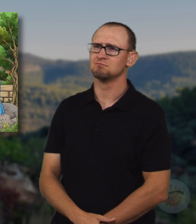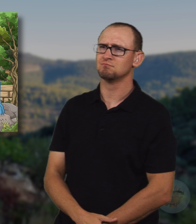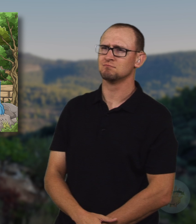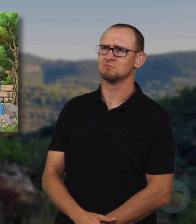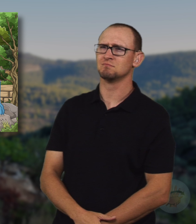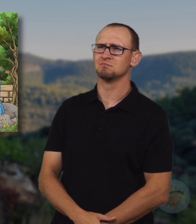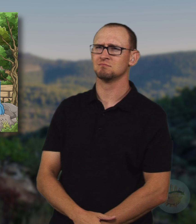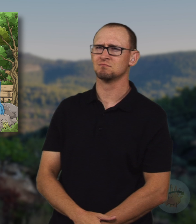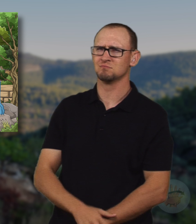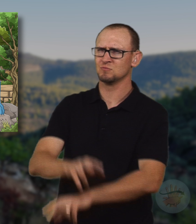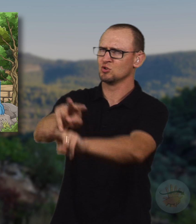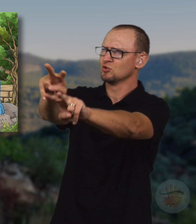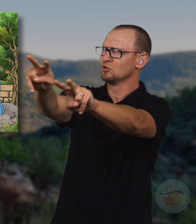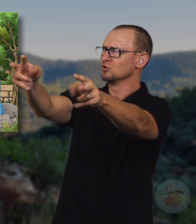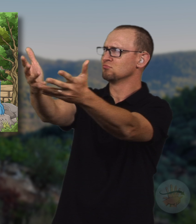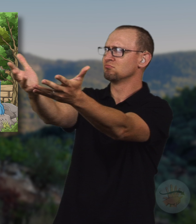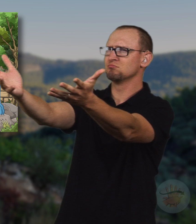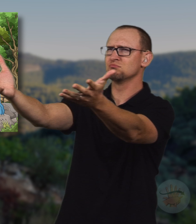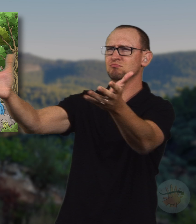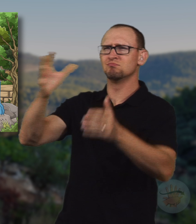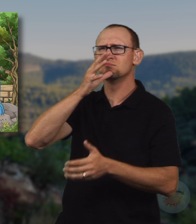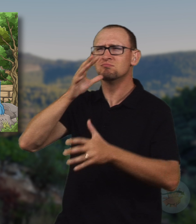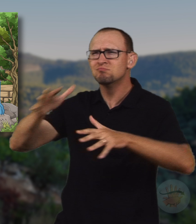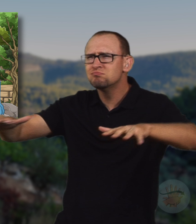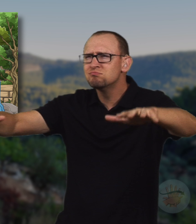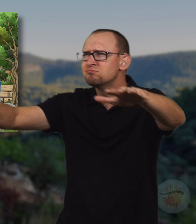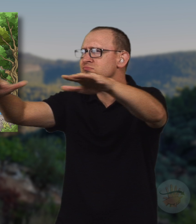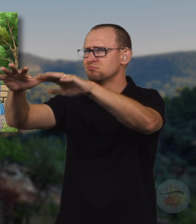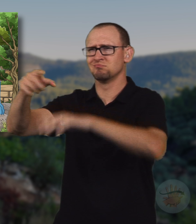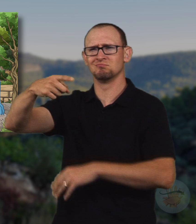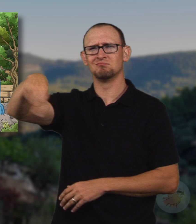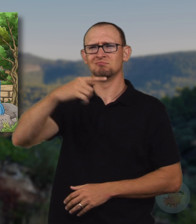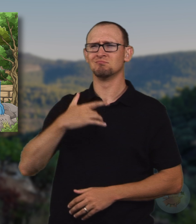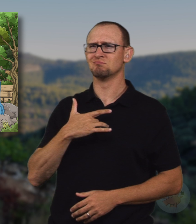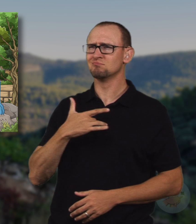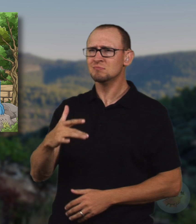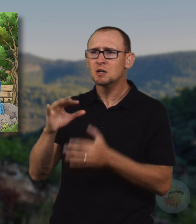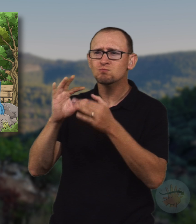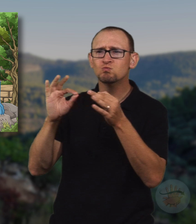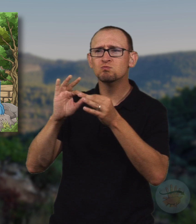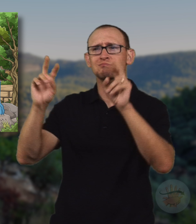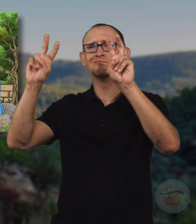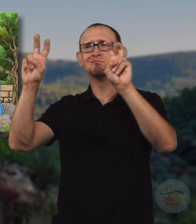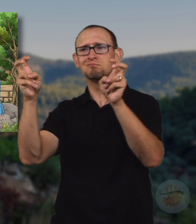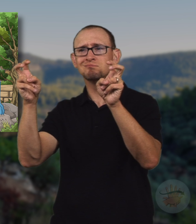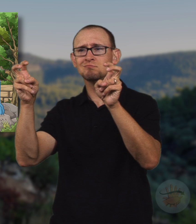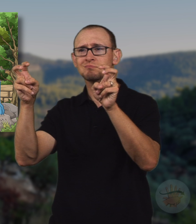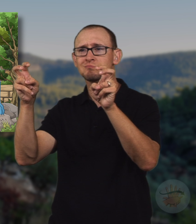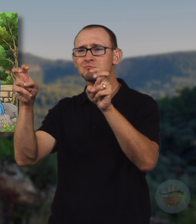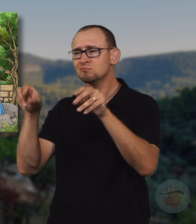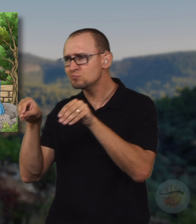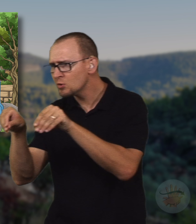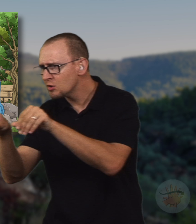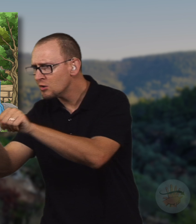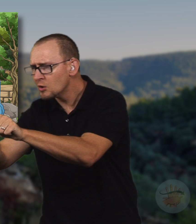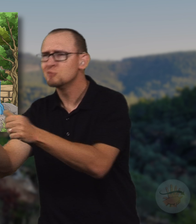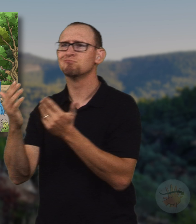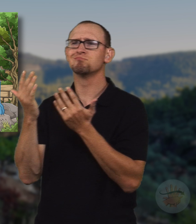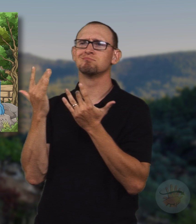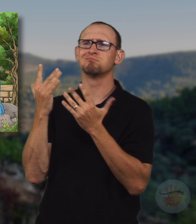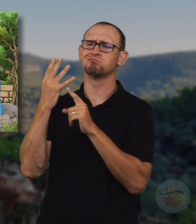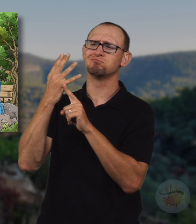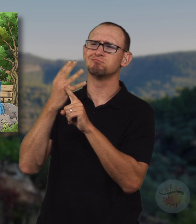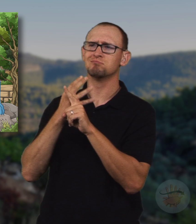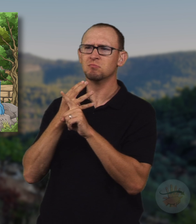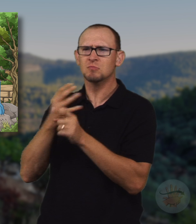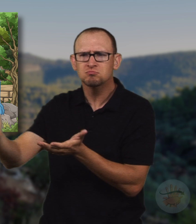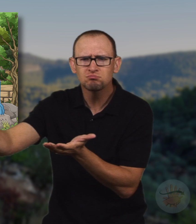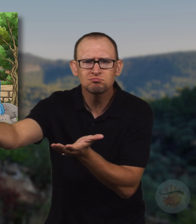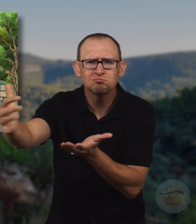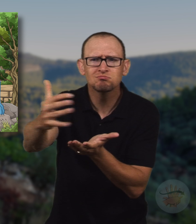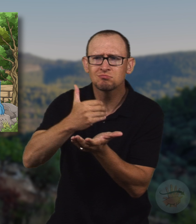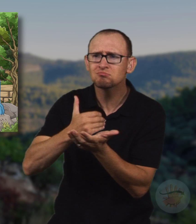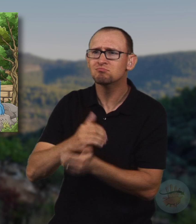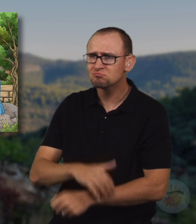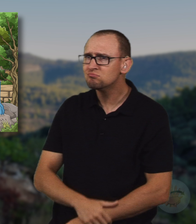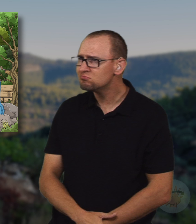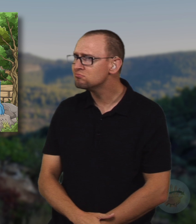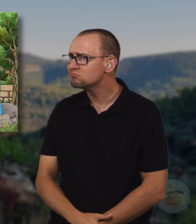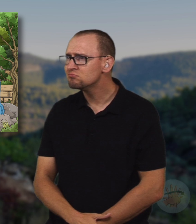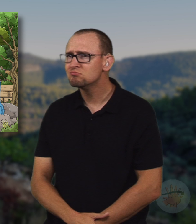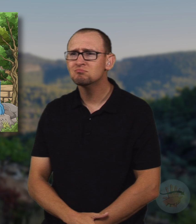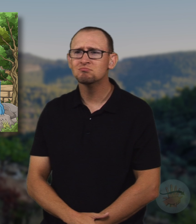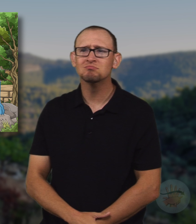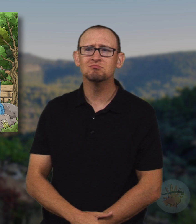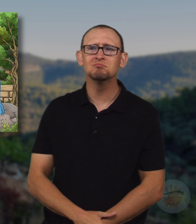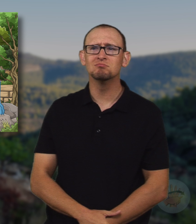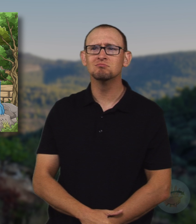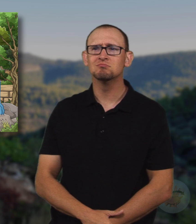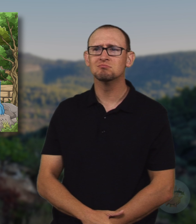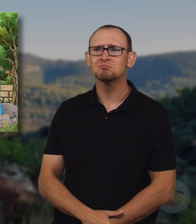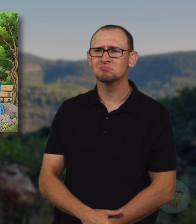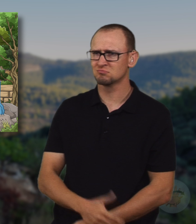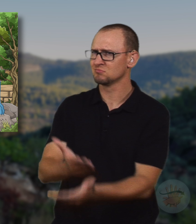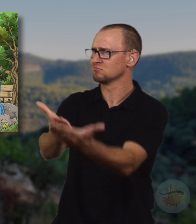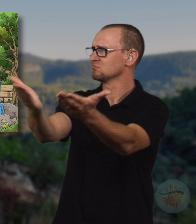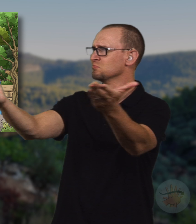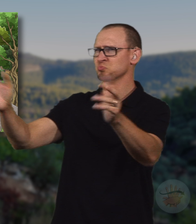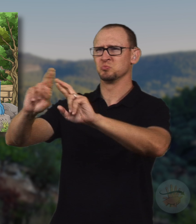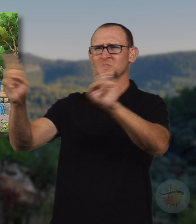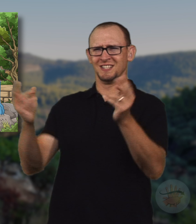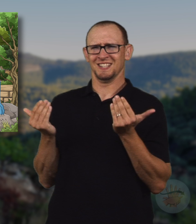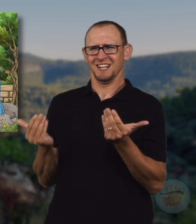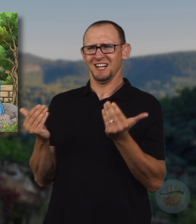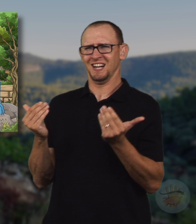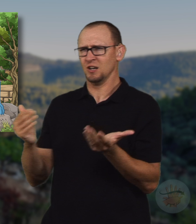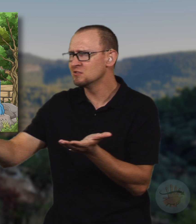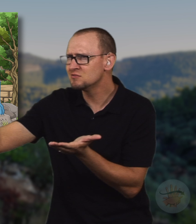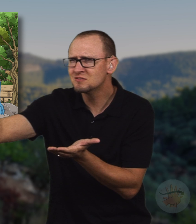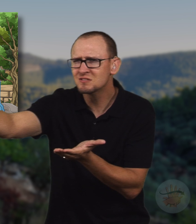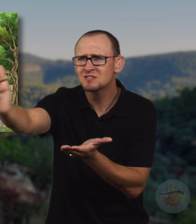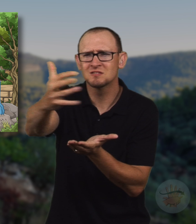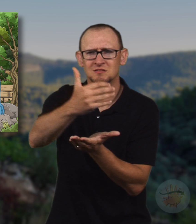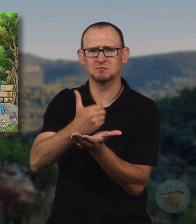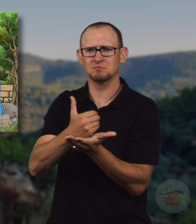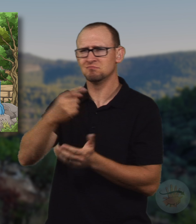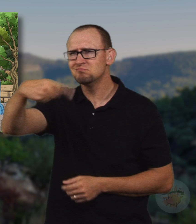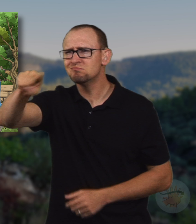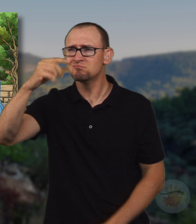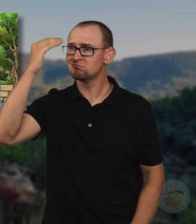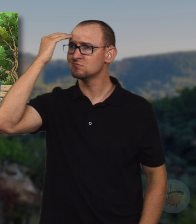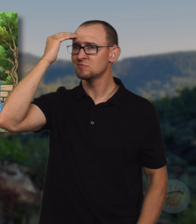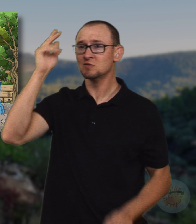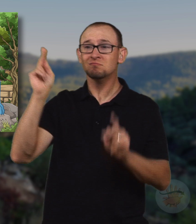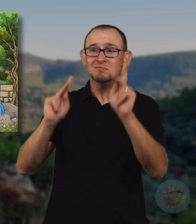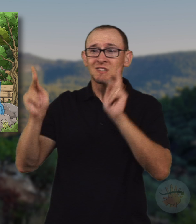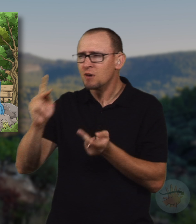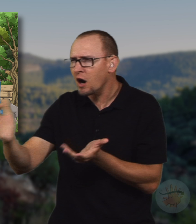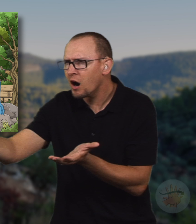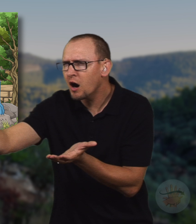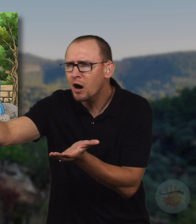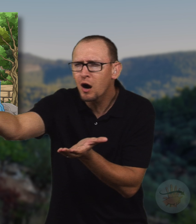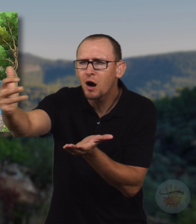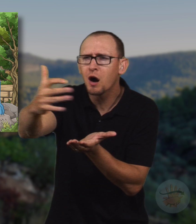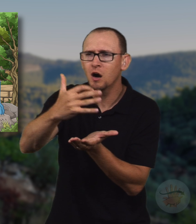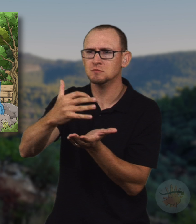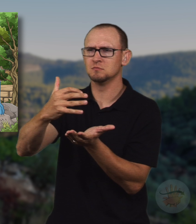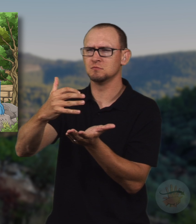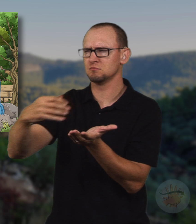I tell you, lift up your eyes and look at the fields, for they are ripe for harvest.